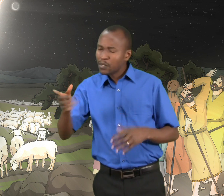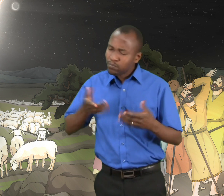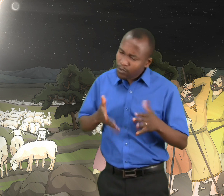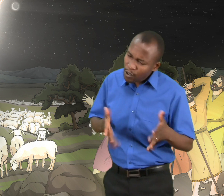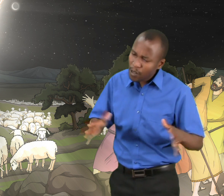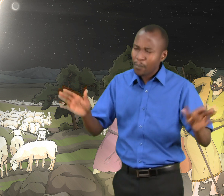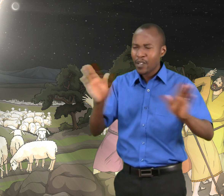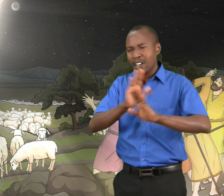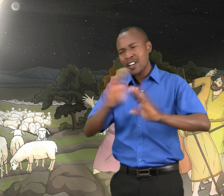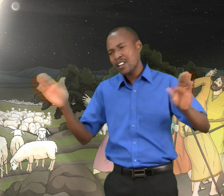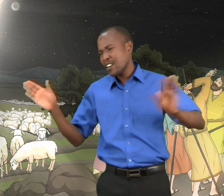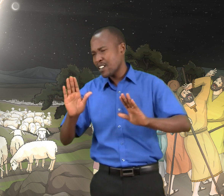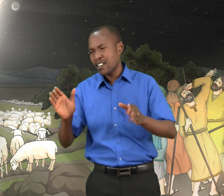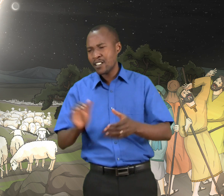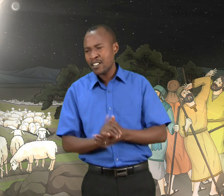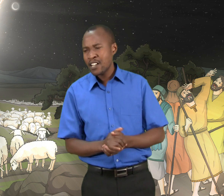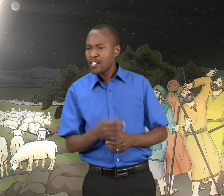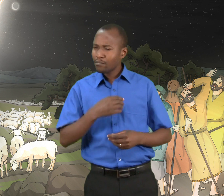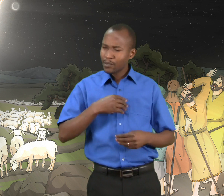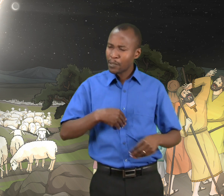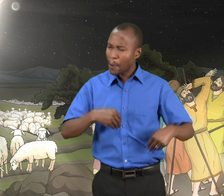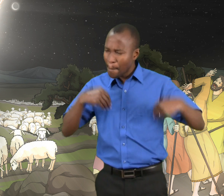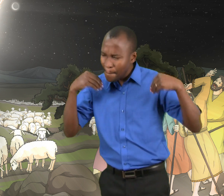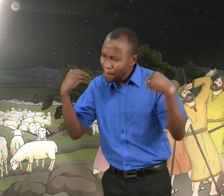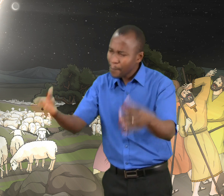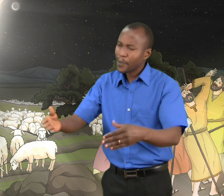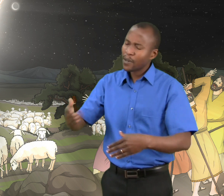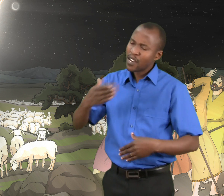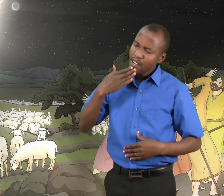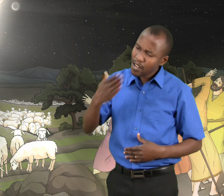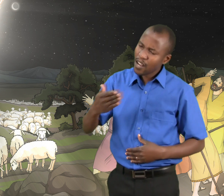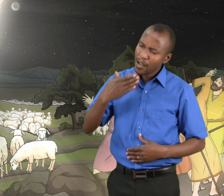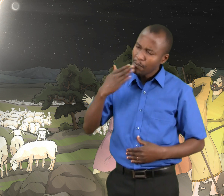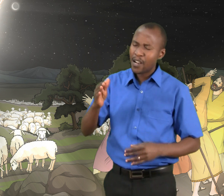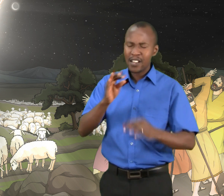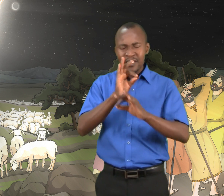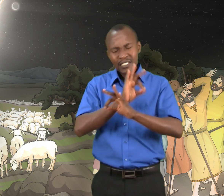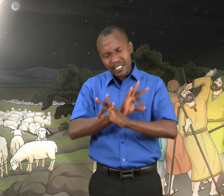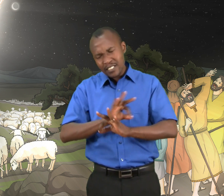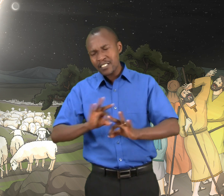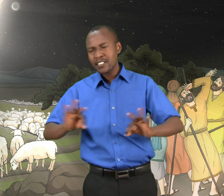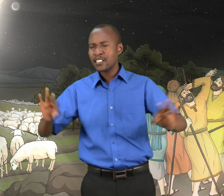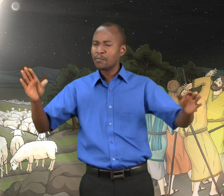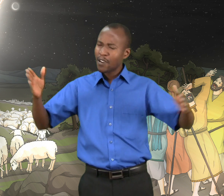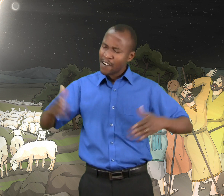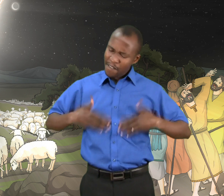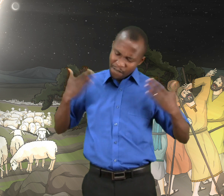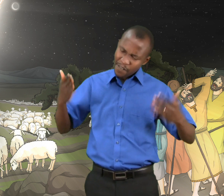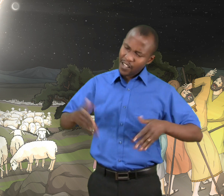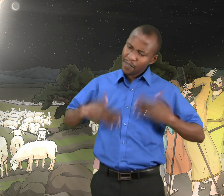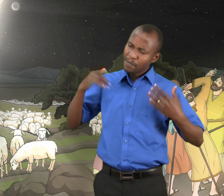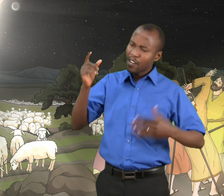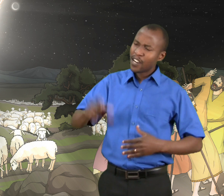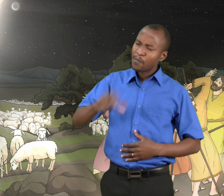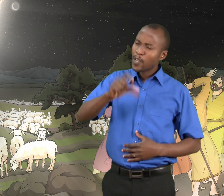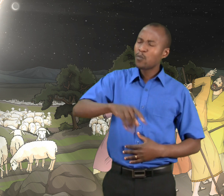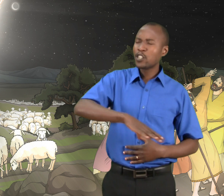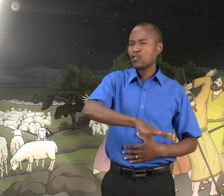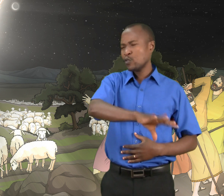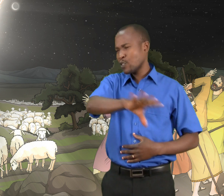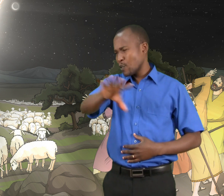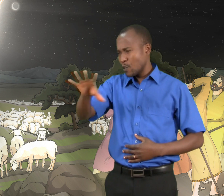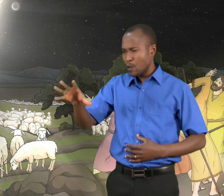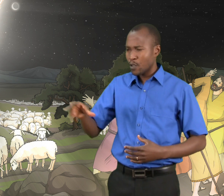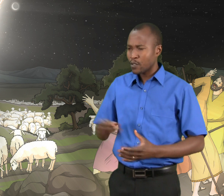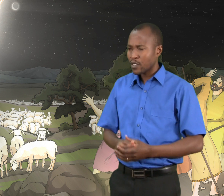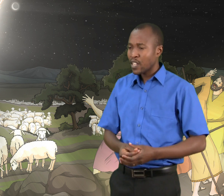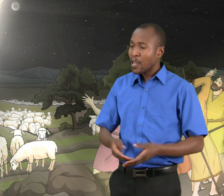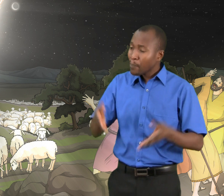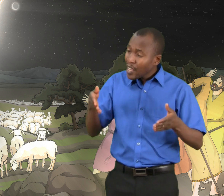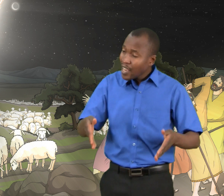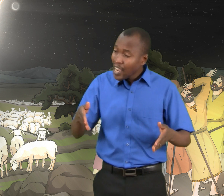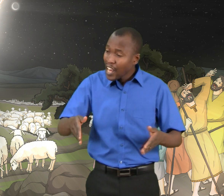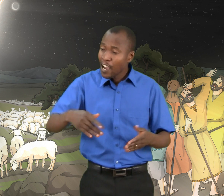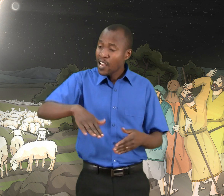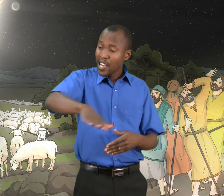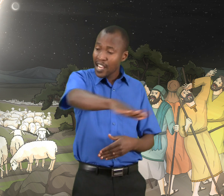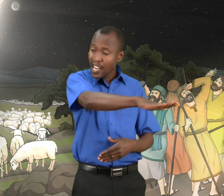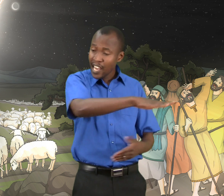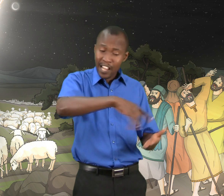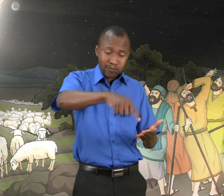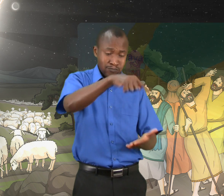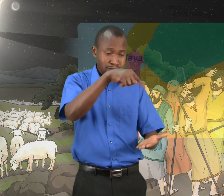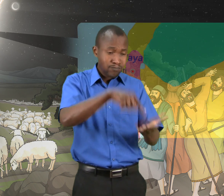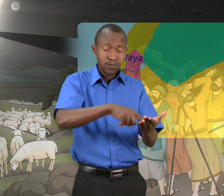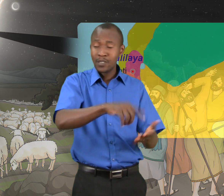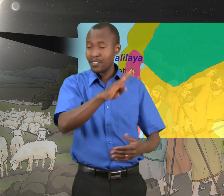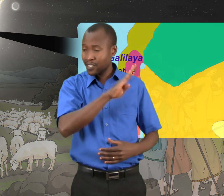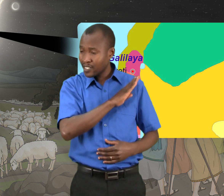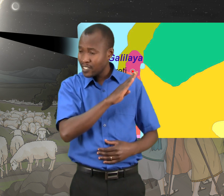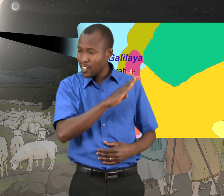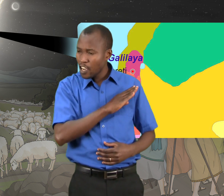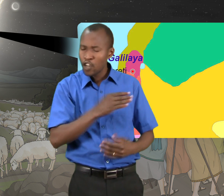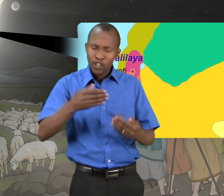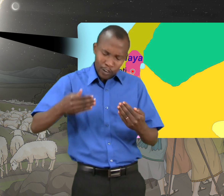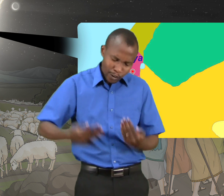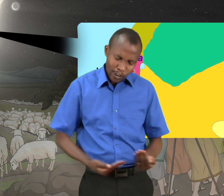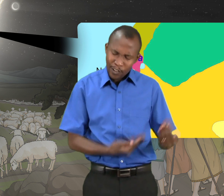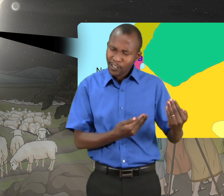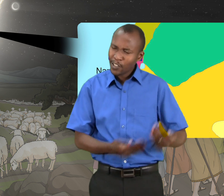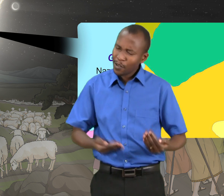But the angel said to them, “Do not be afraid!